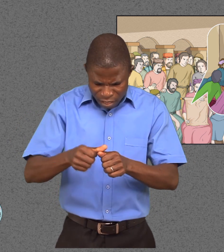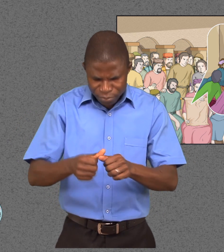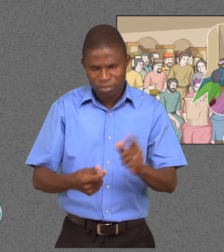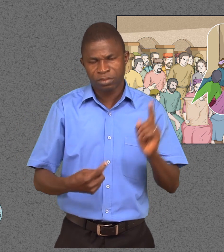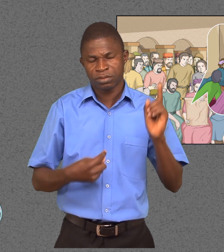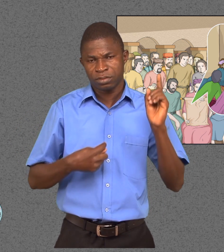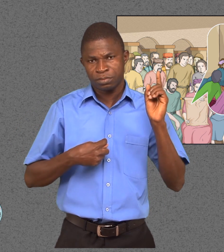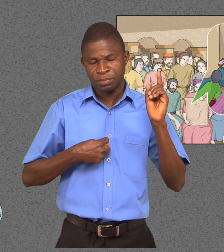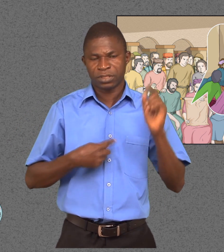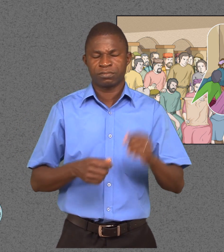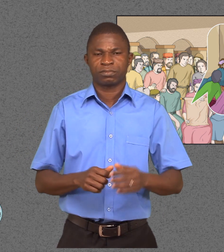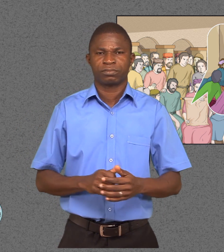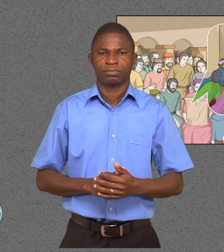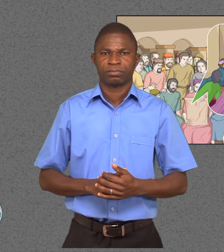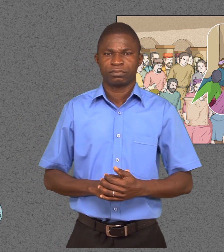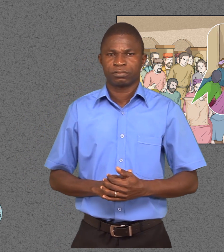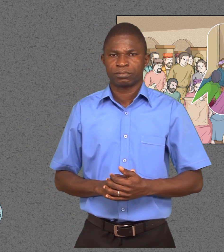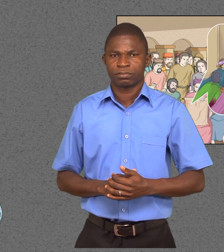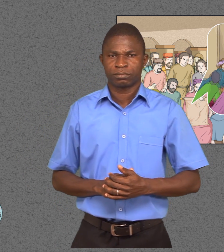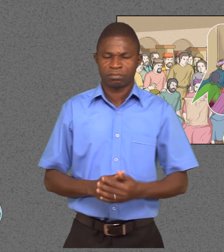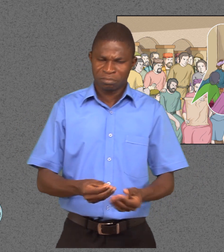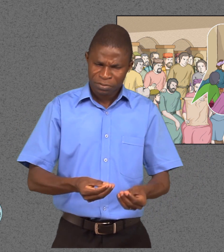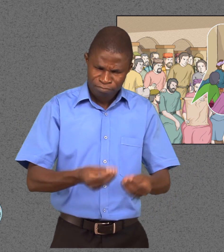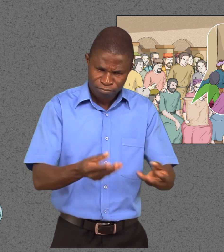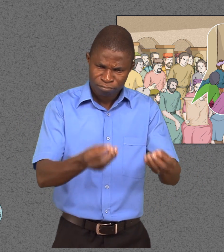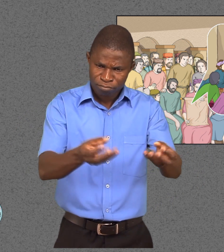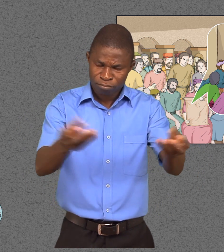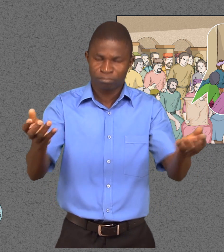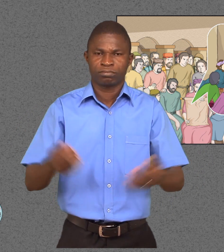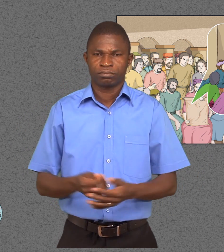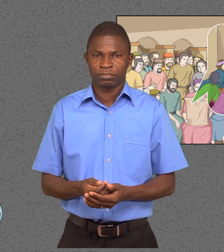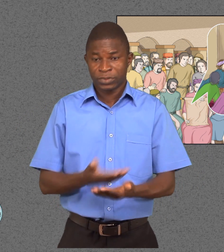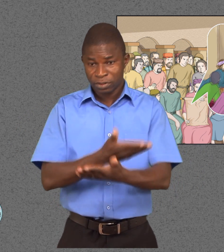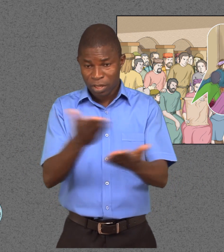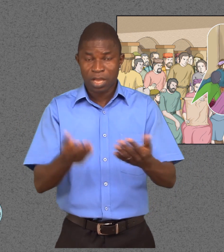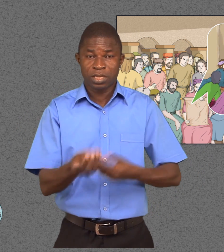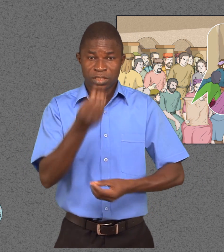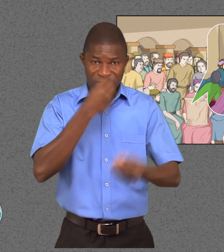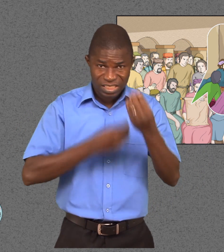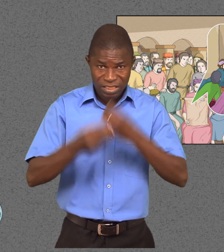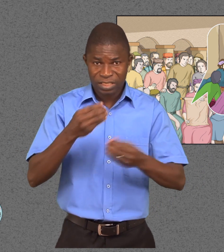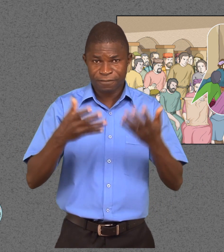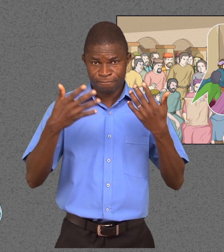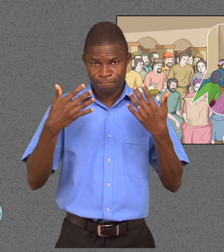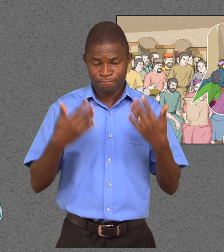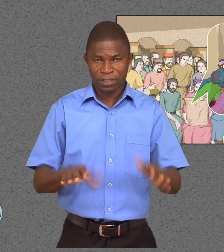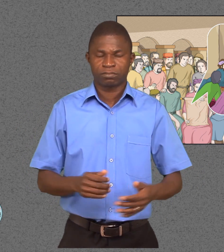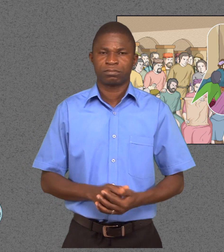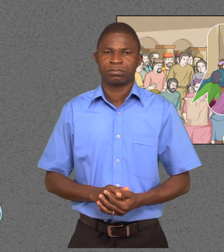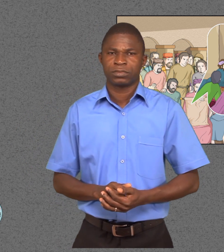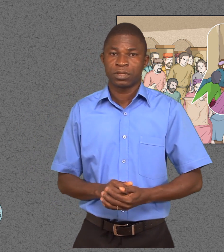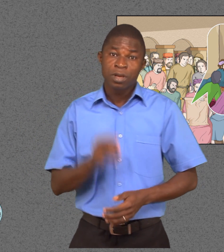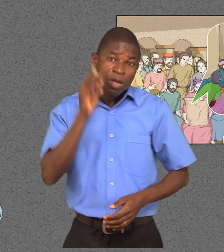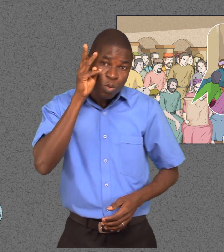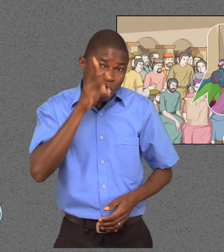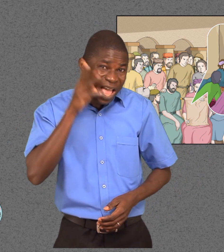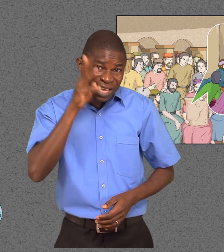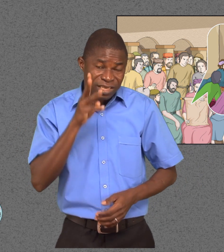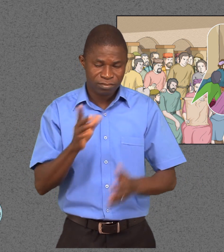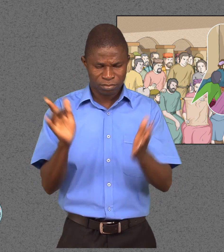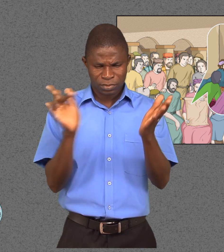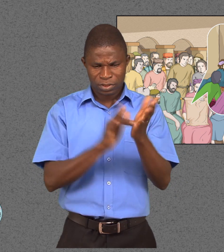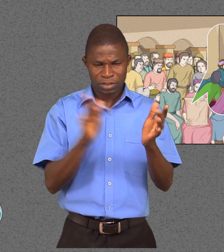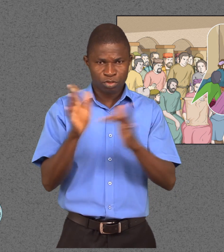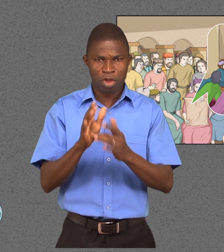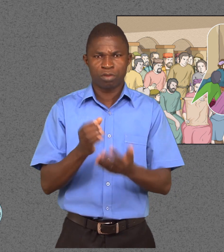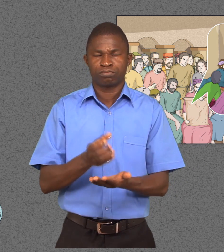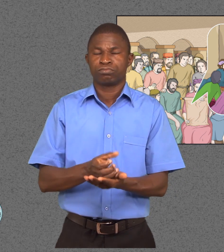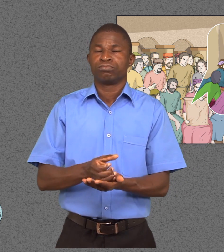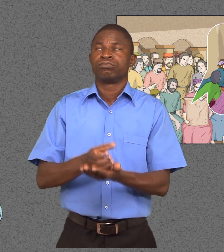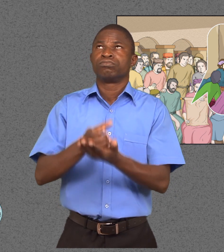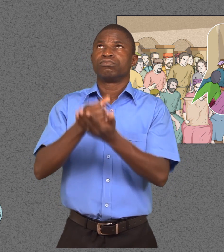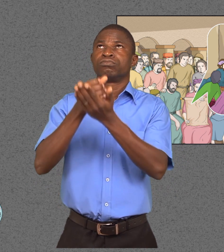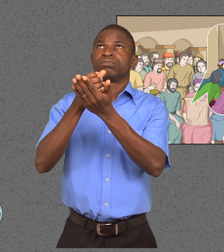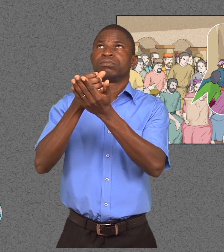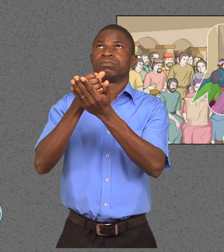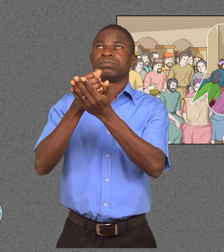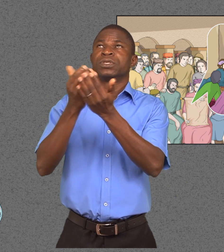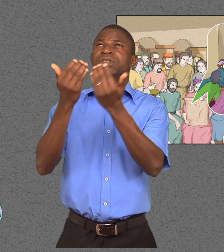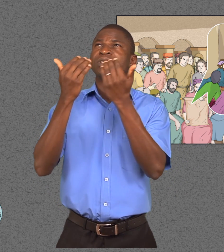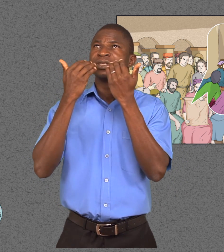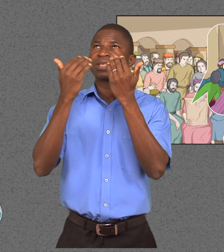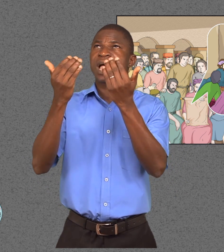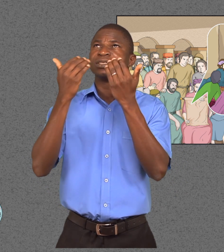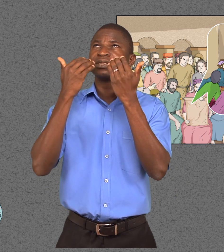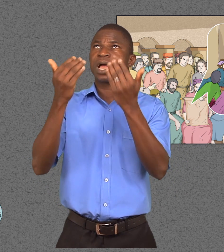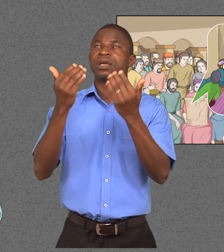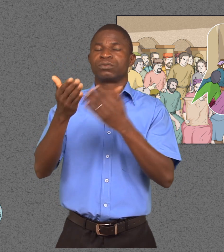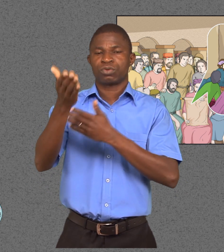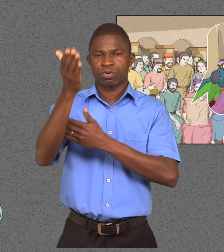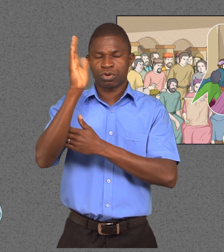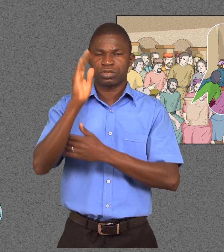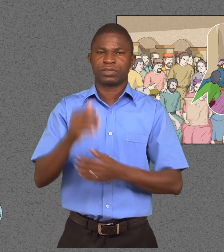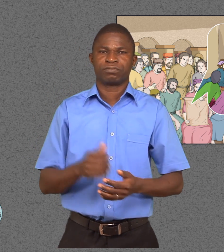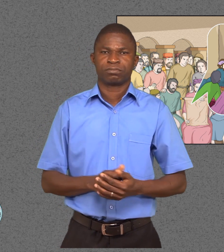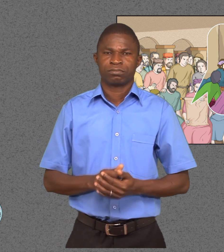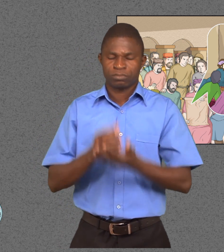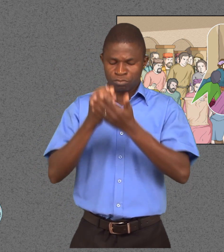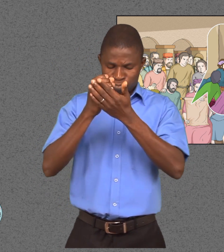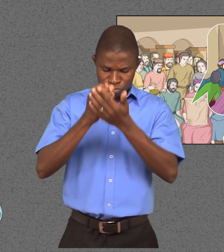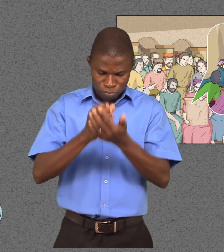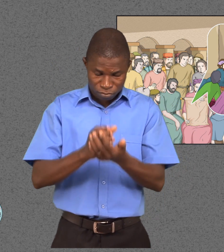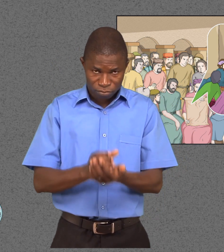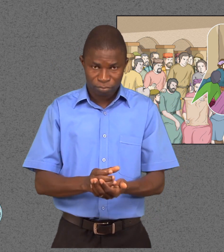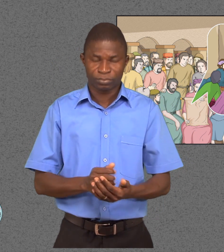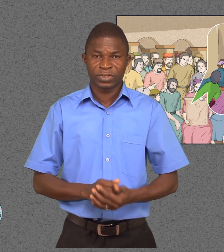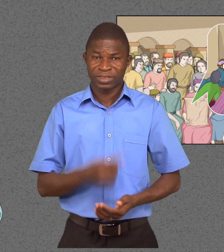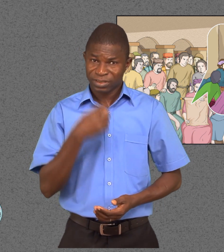do this in remembrance of Me.”